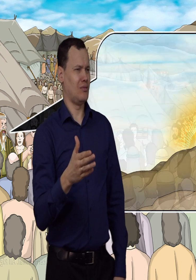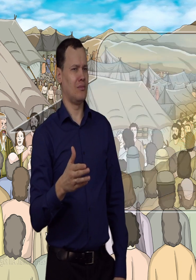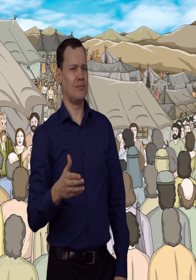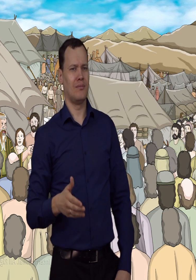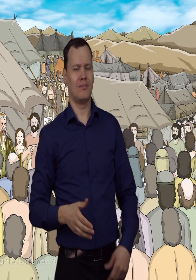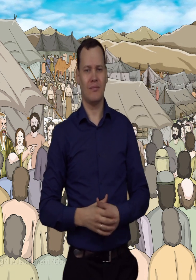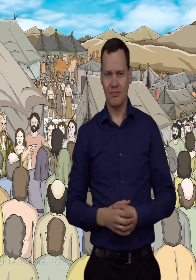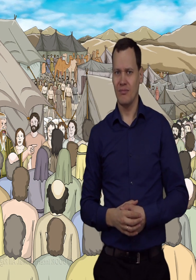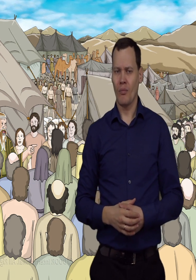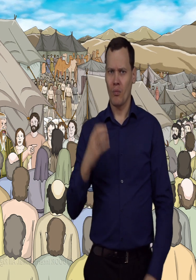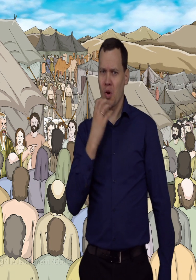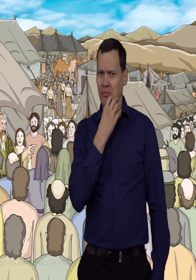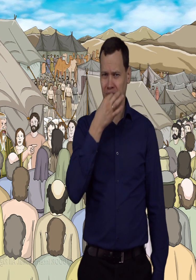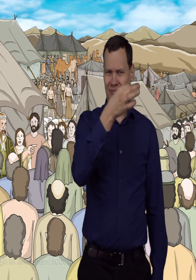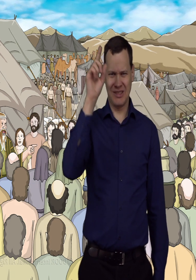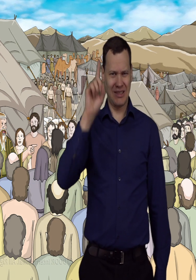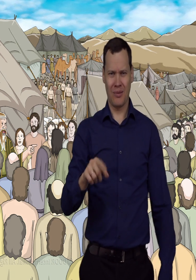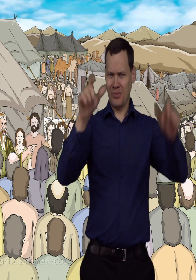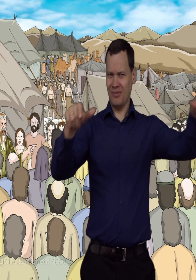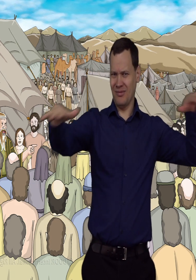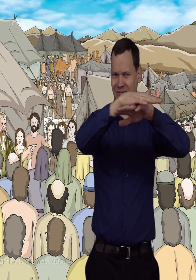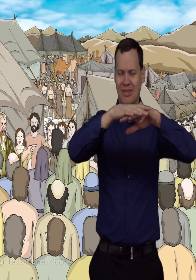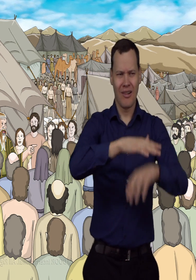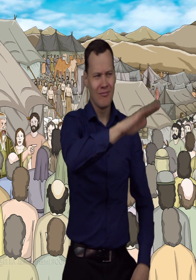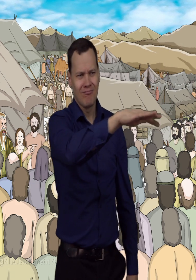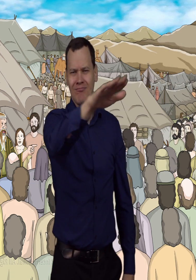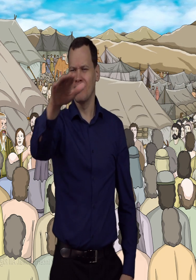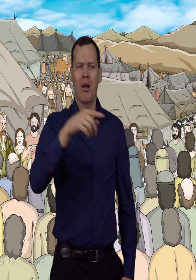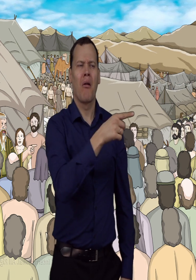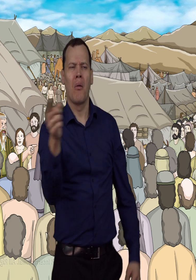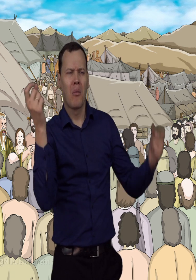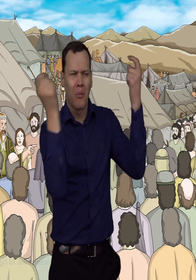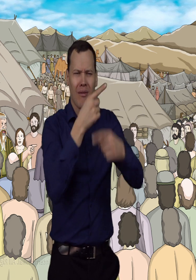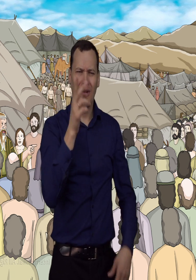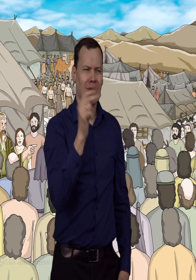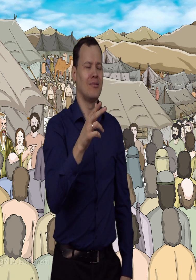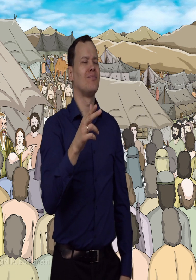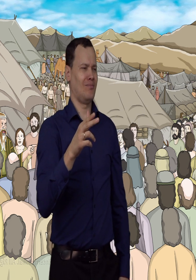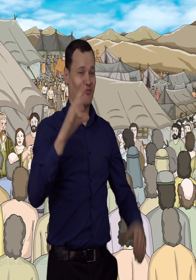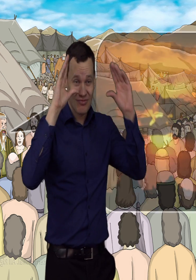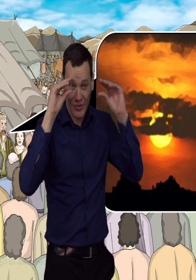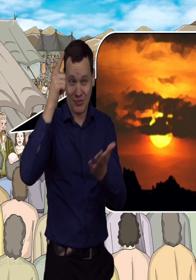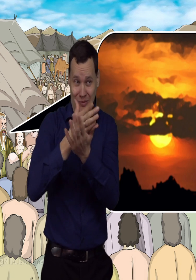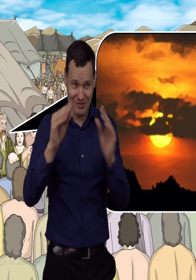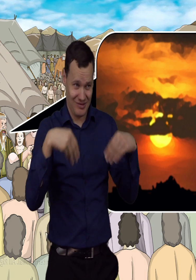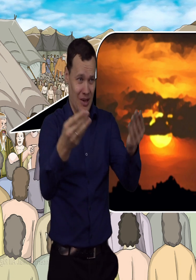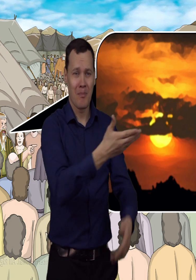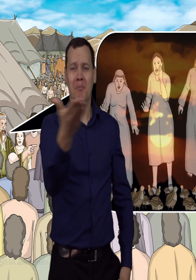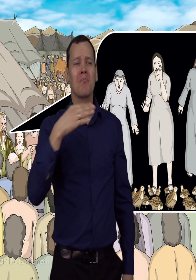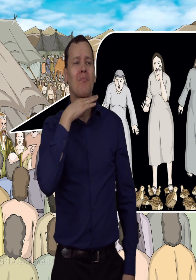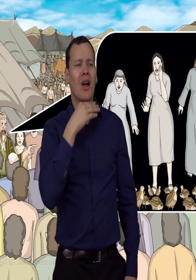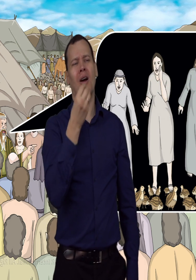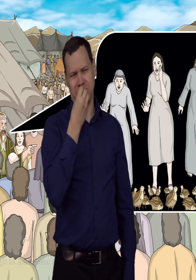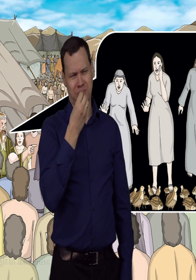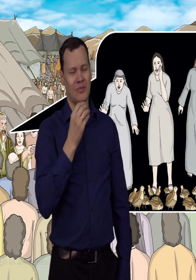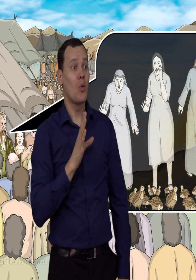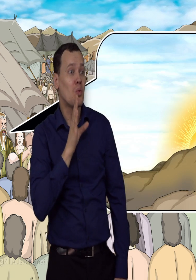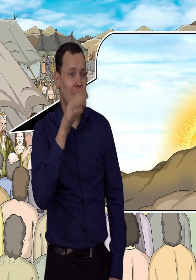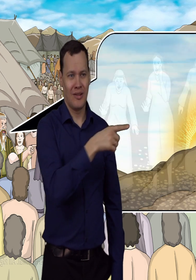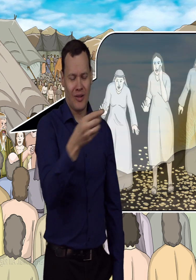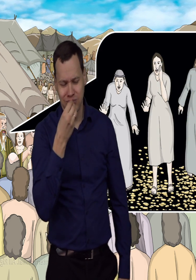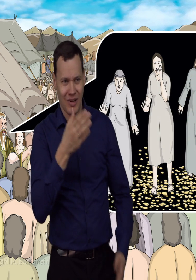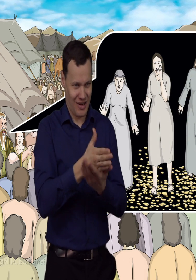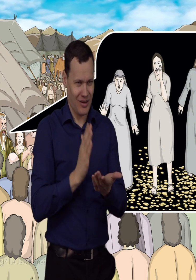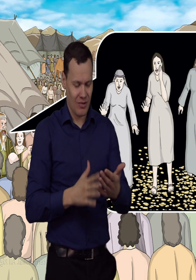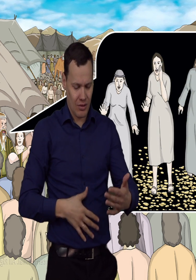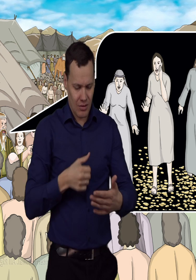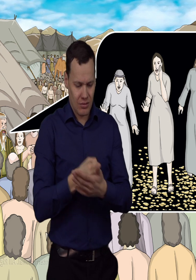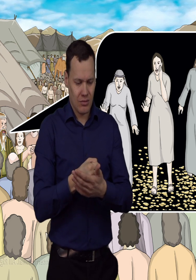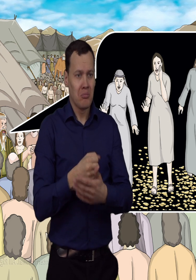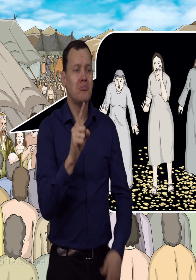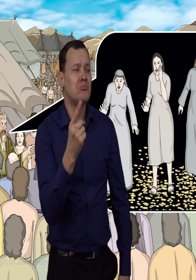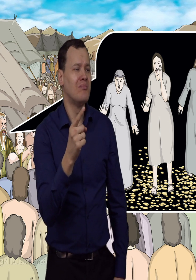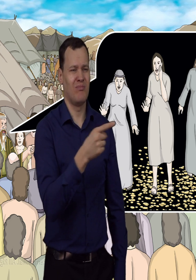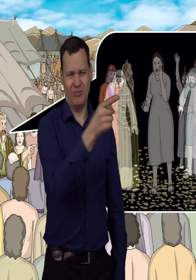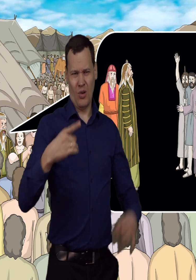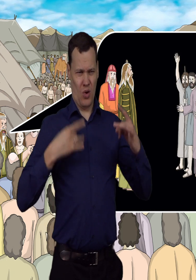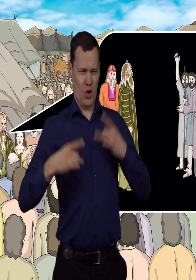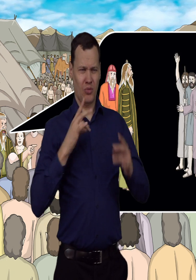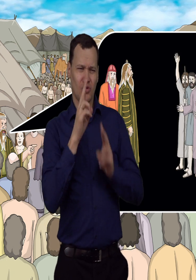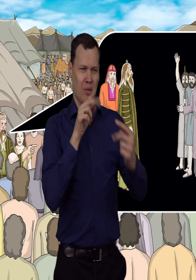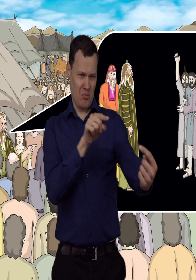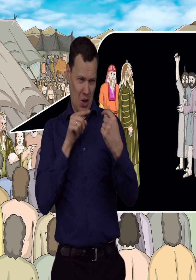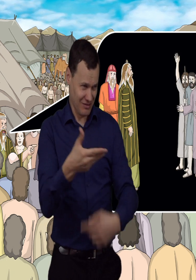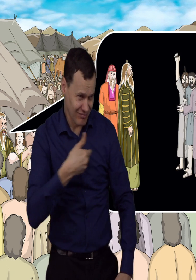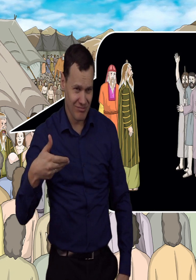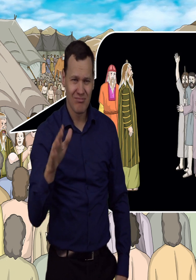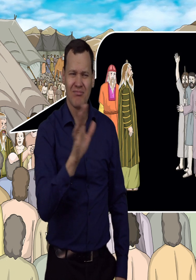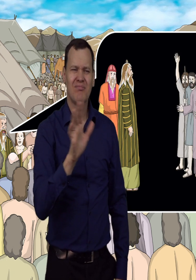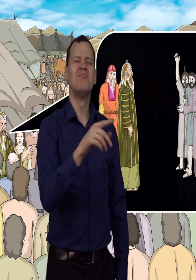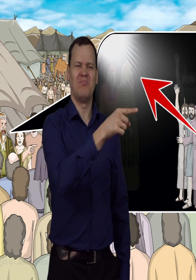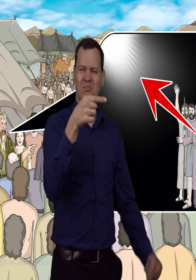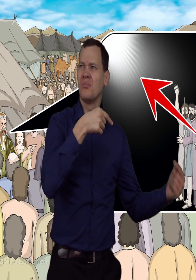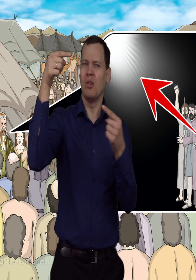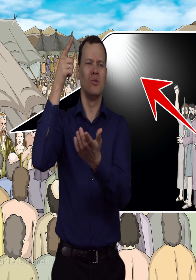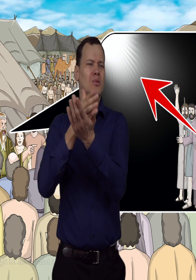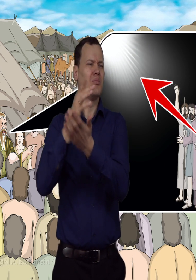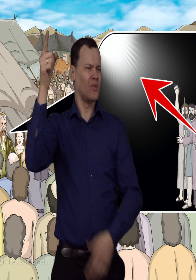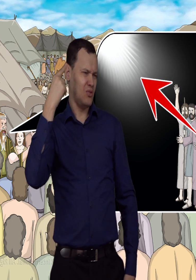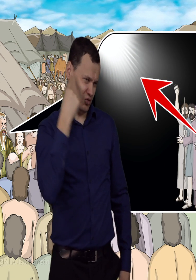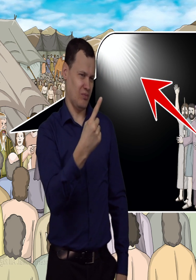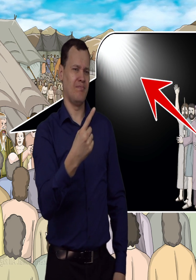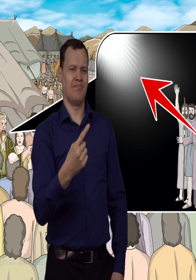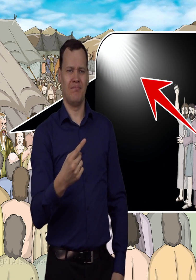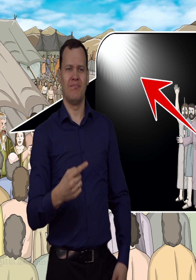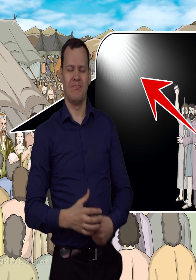And Moses added, “The LORD will give you meat to eat this evening and bread to fill you in the morning, for He has heard your grumbling against Him. Who are we?